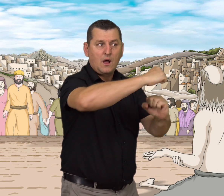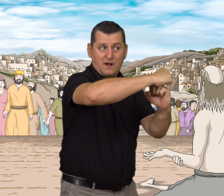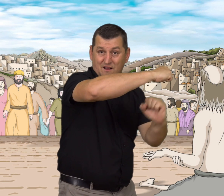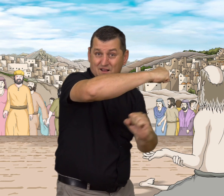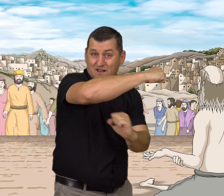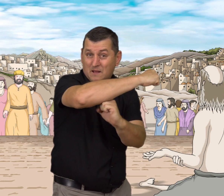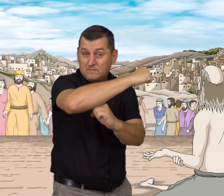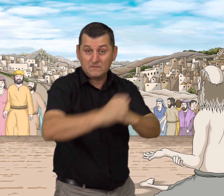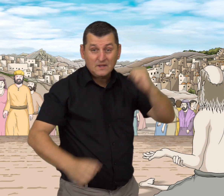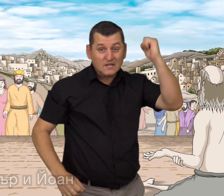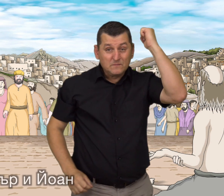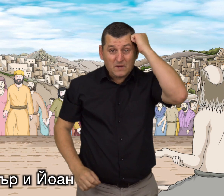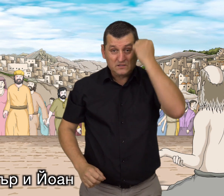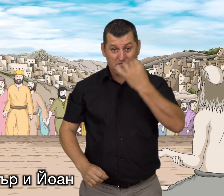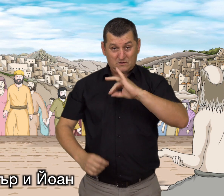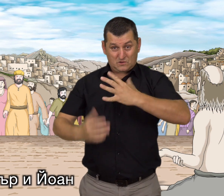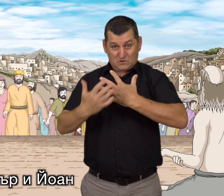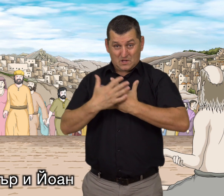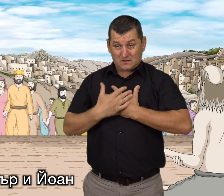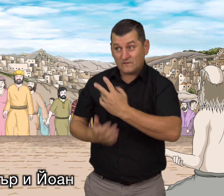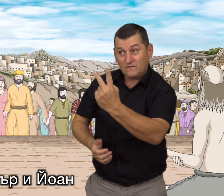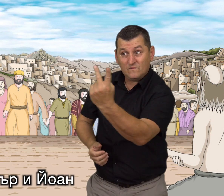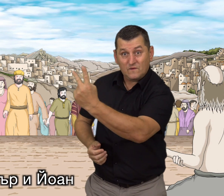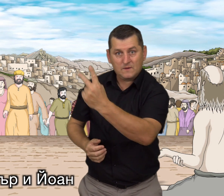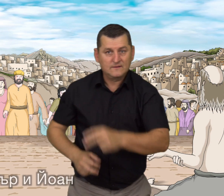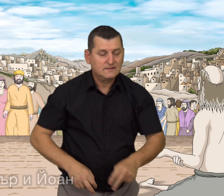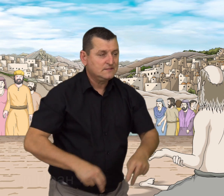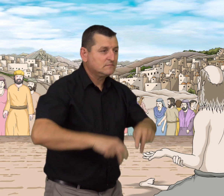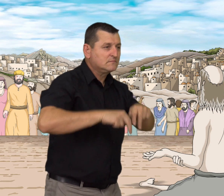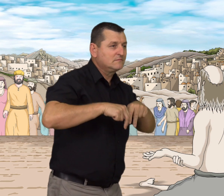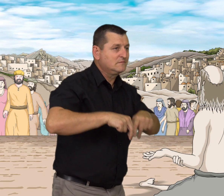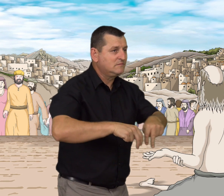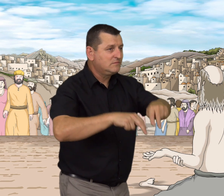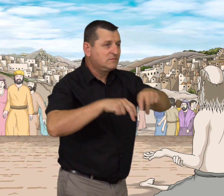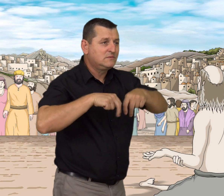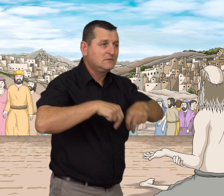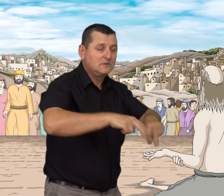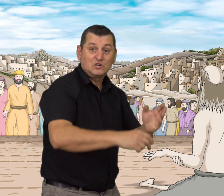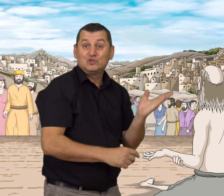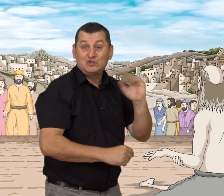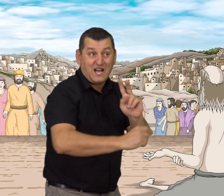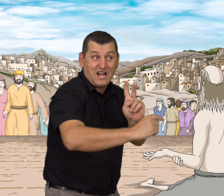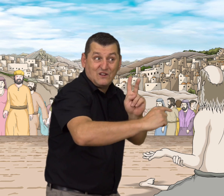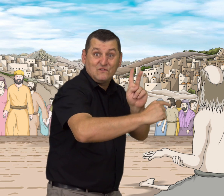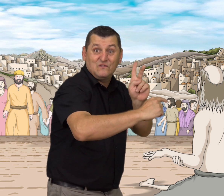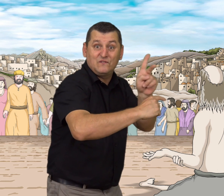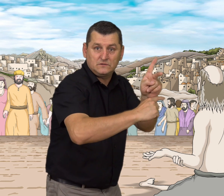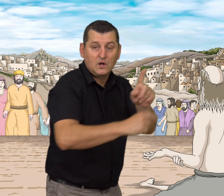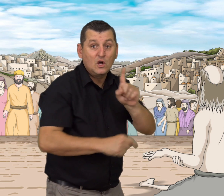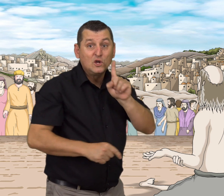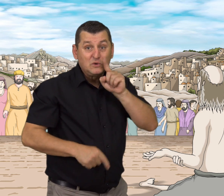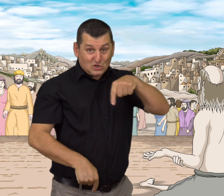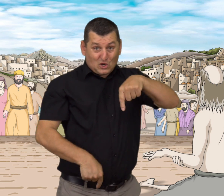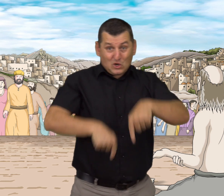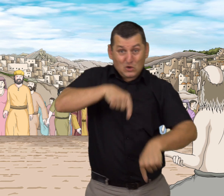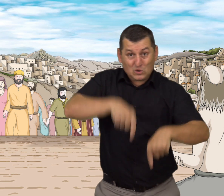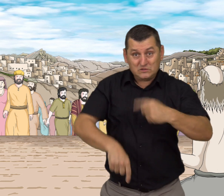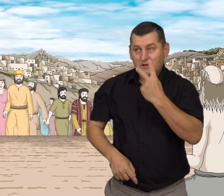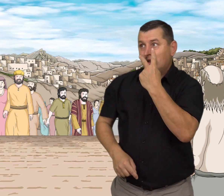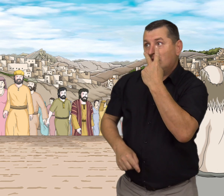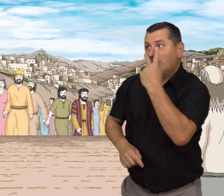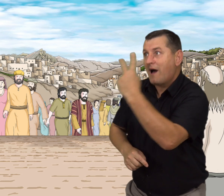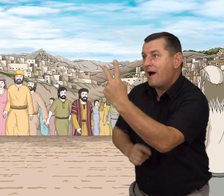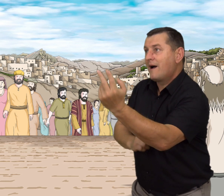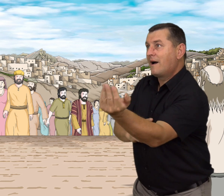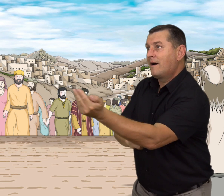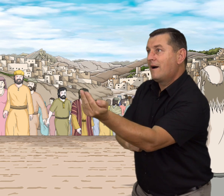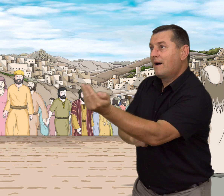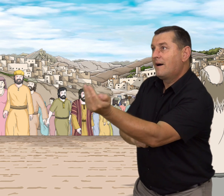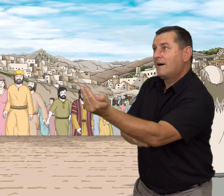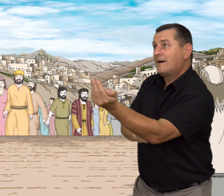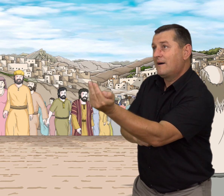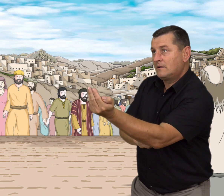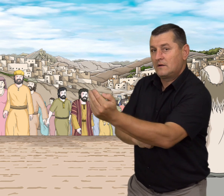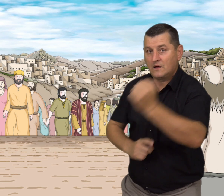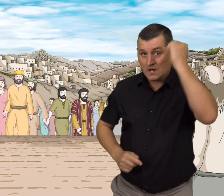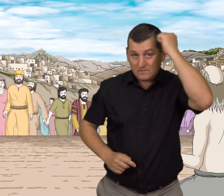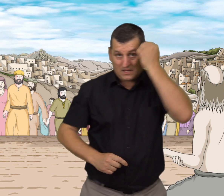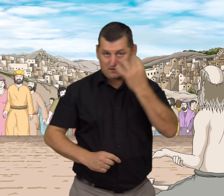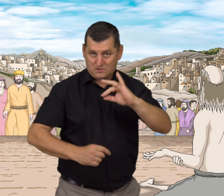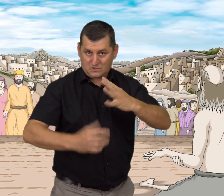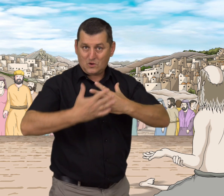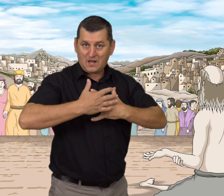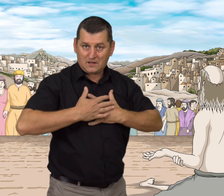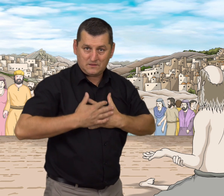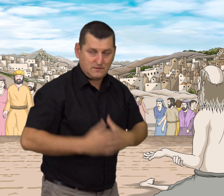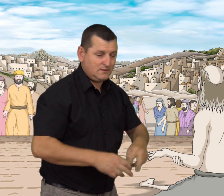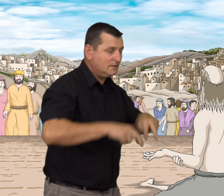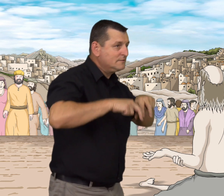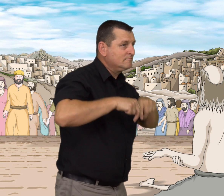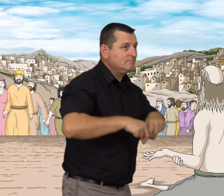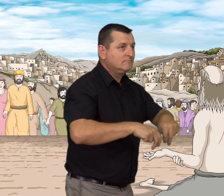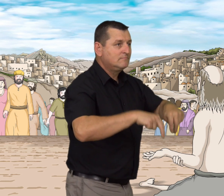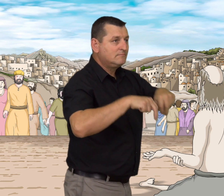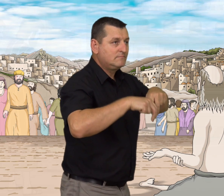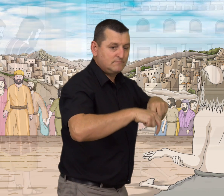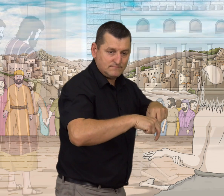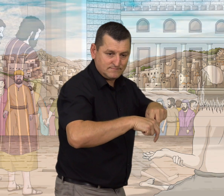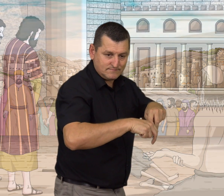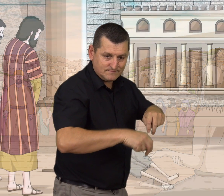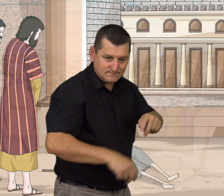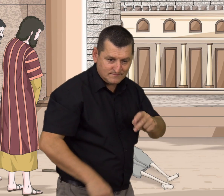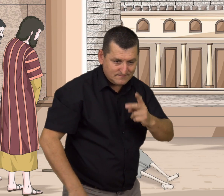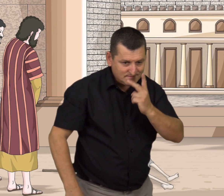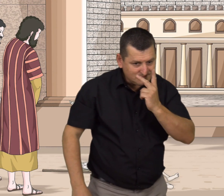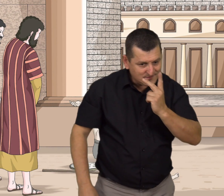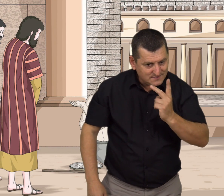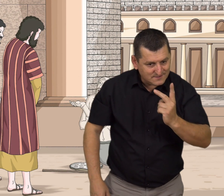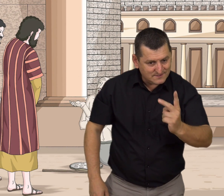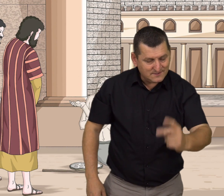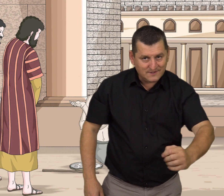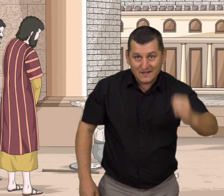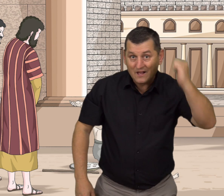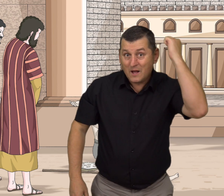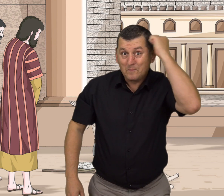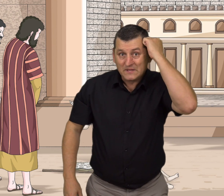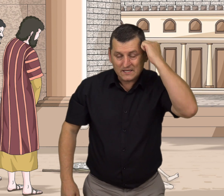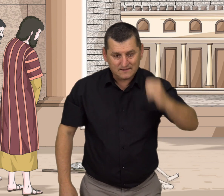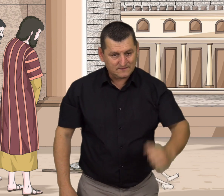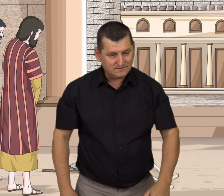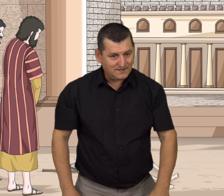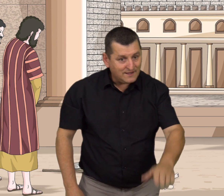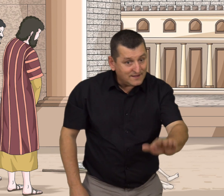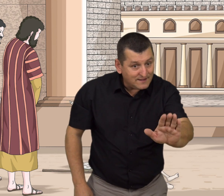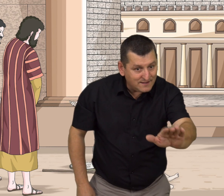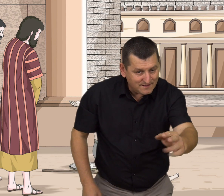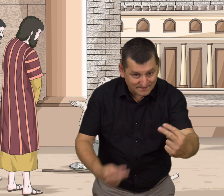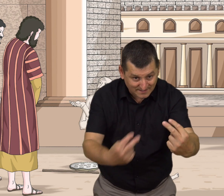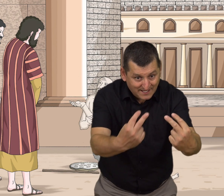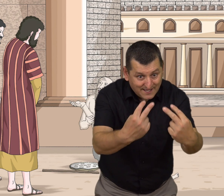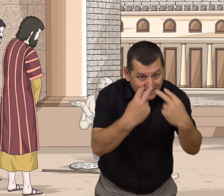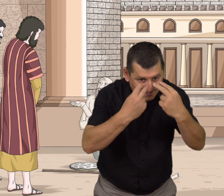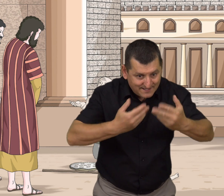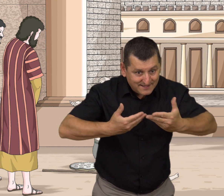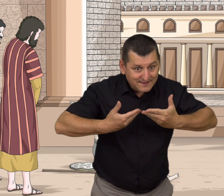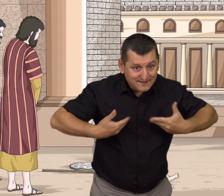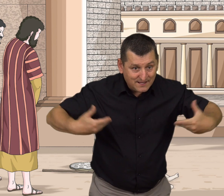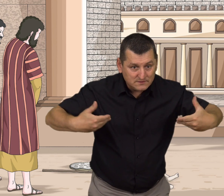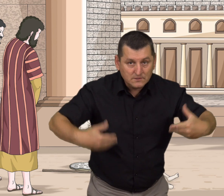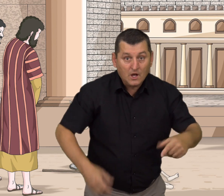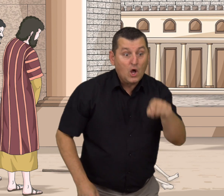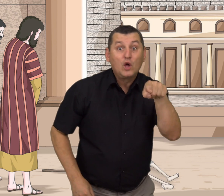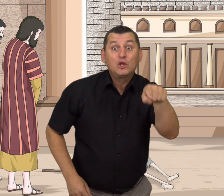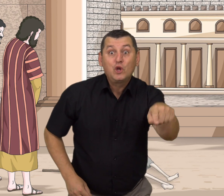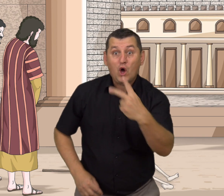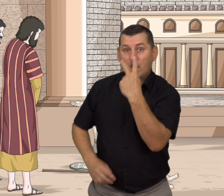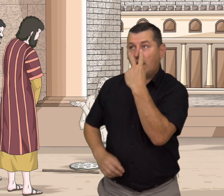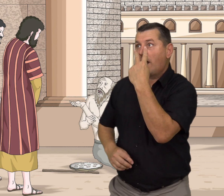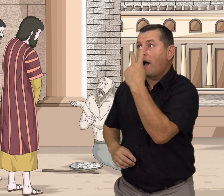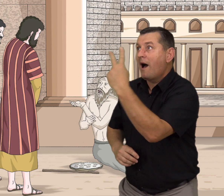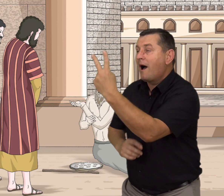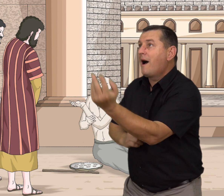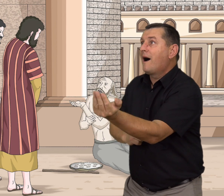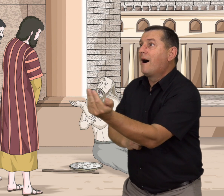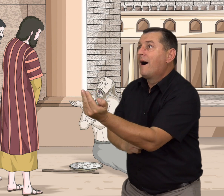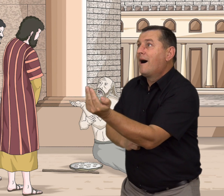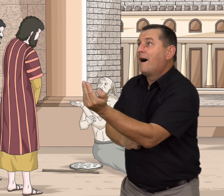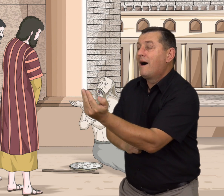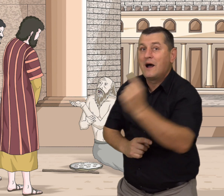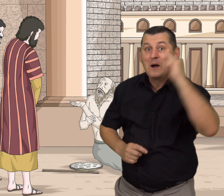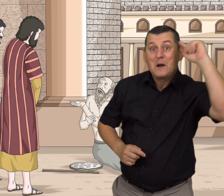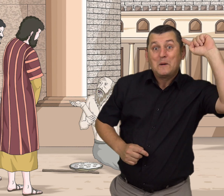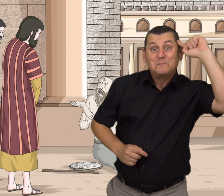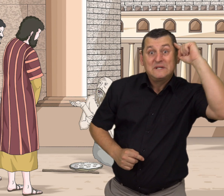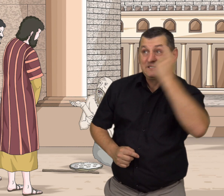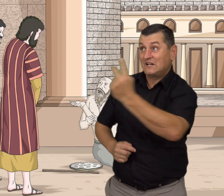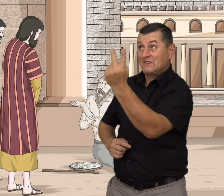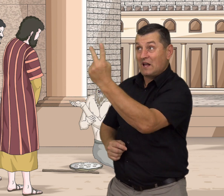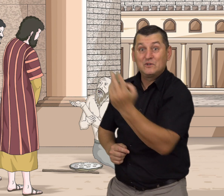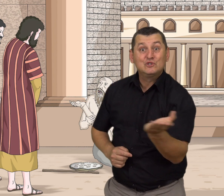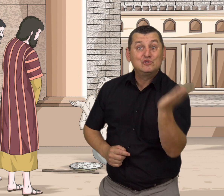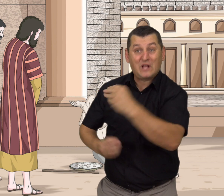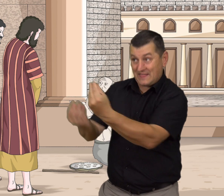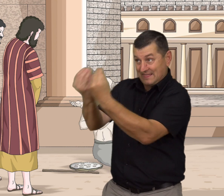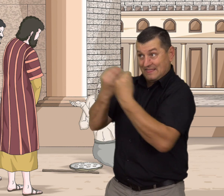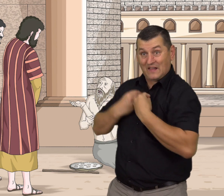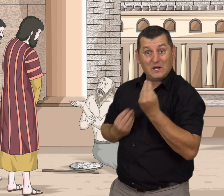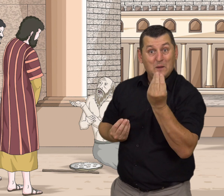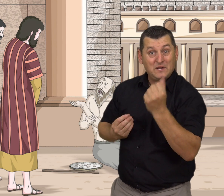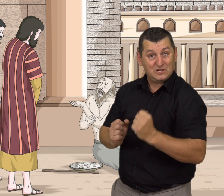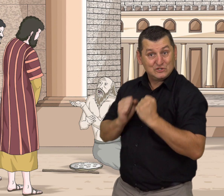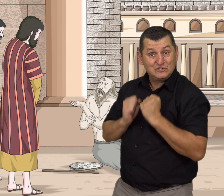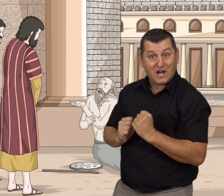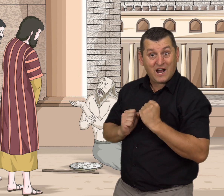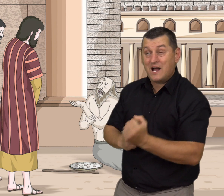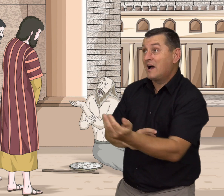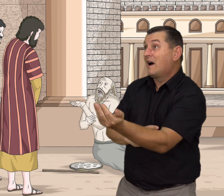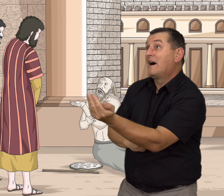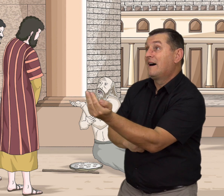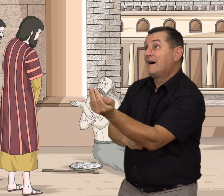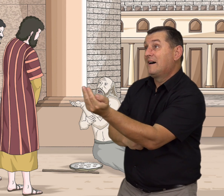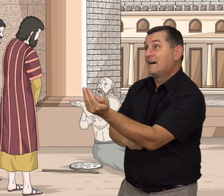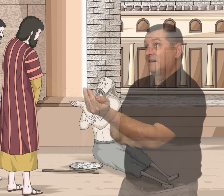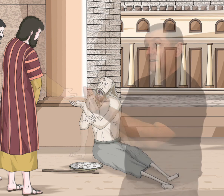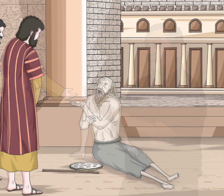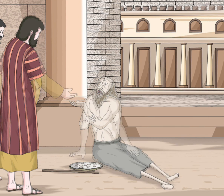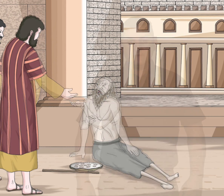When he saw Peter and John about to enter, he asked them for money. Peter looked directly at him, as did John. “Look at us!”